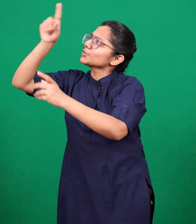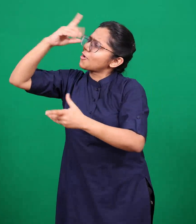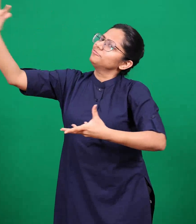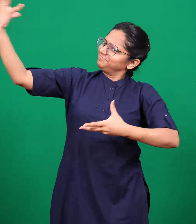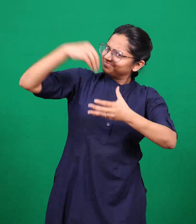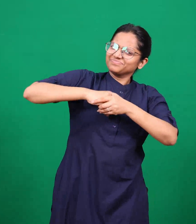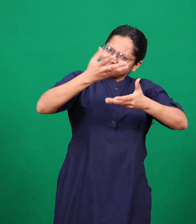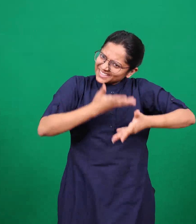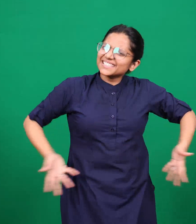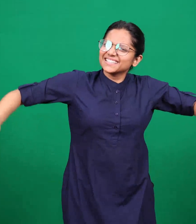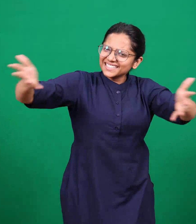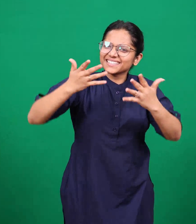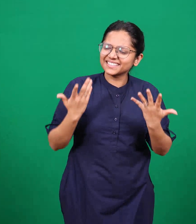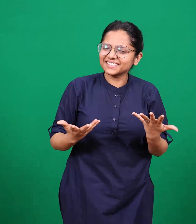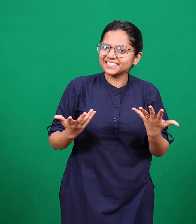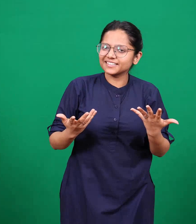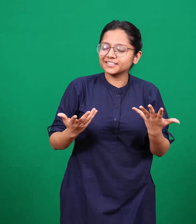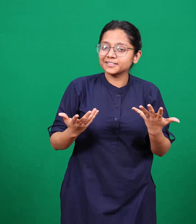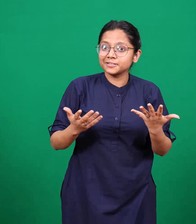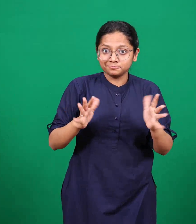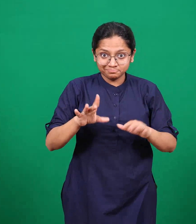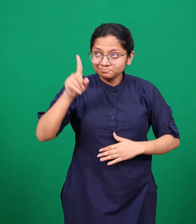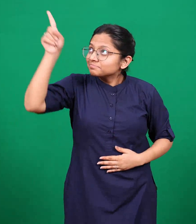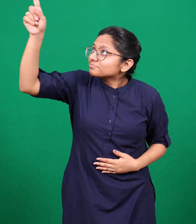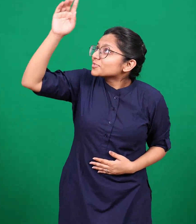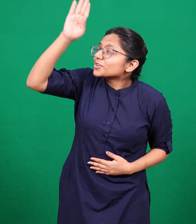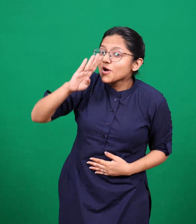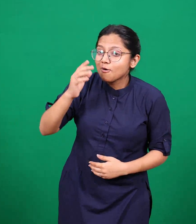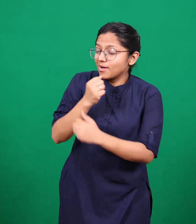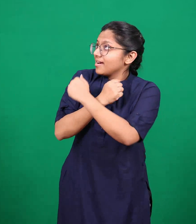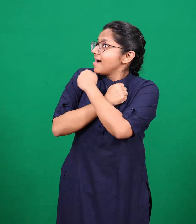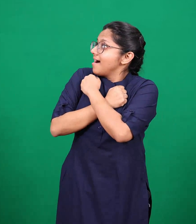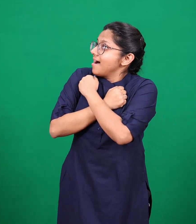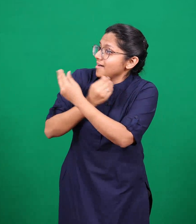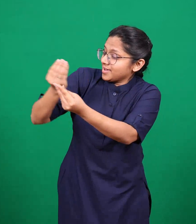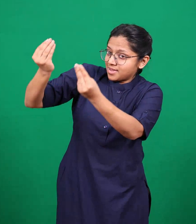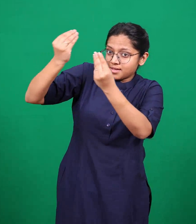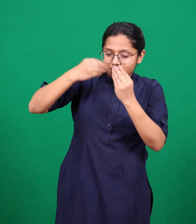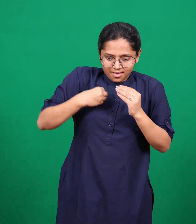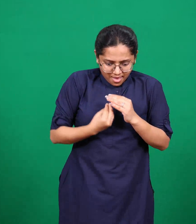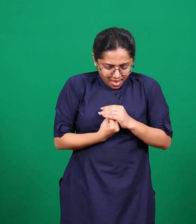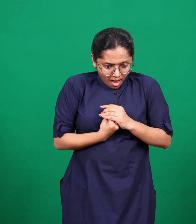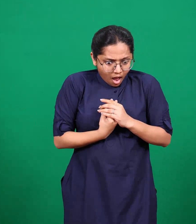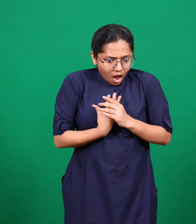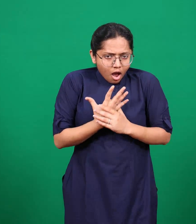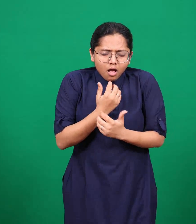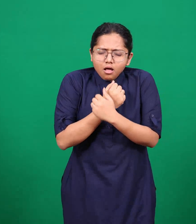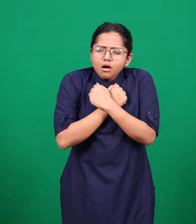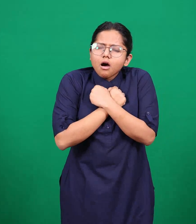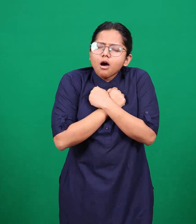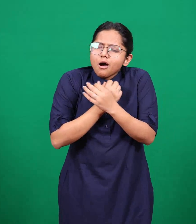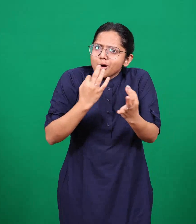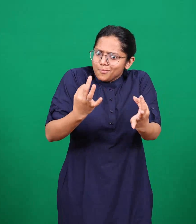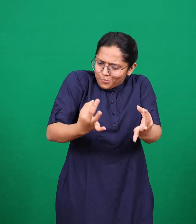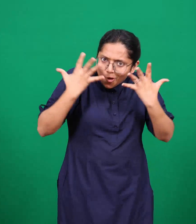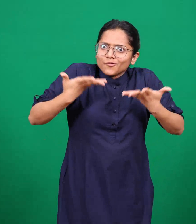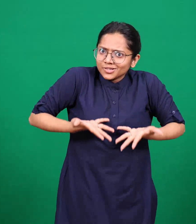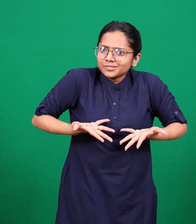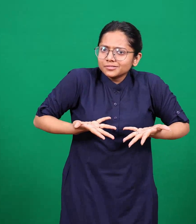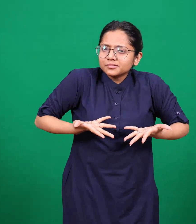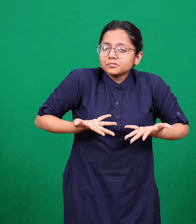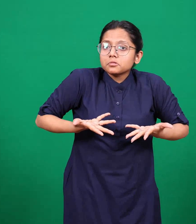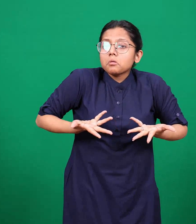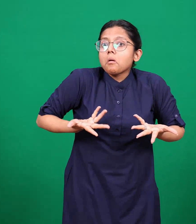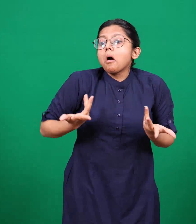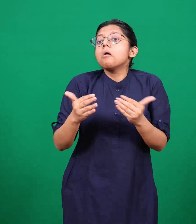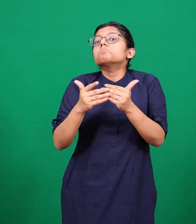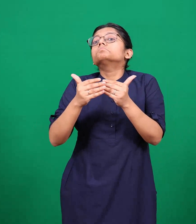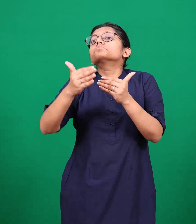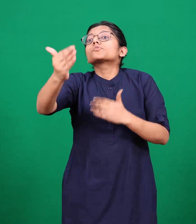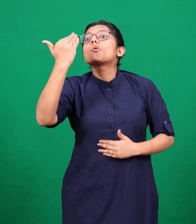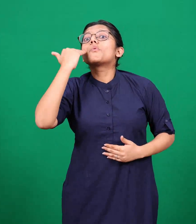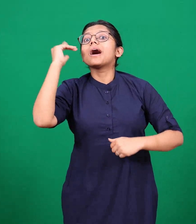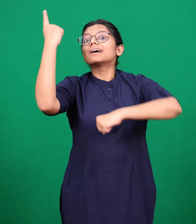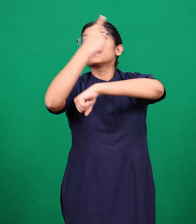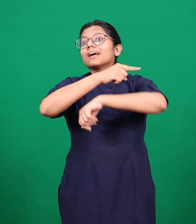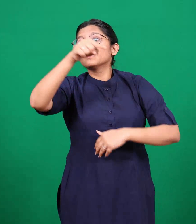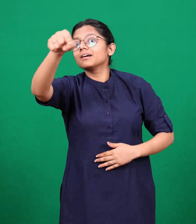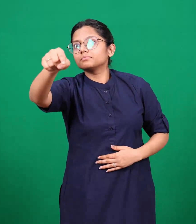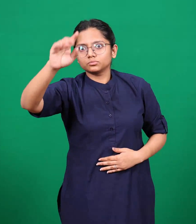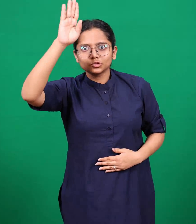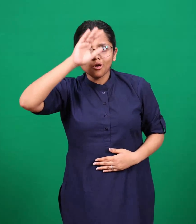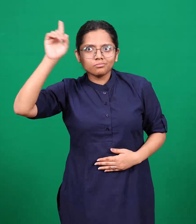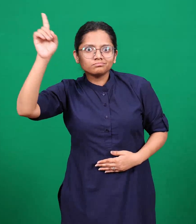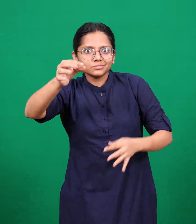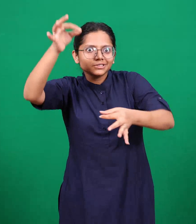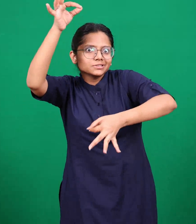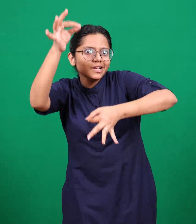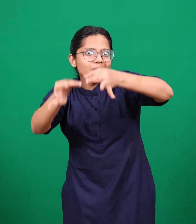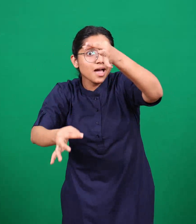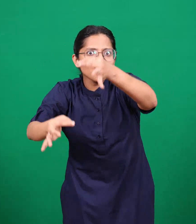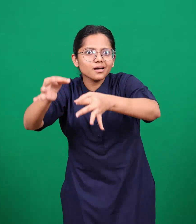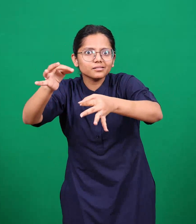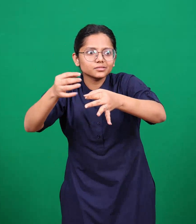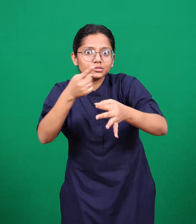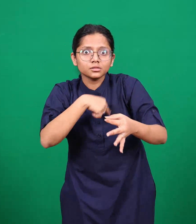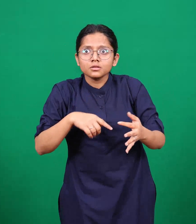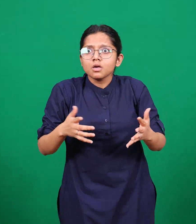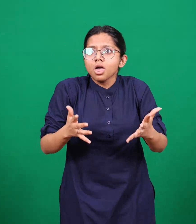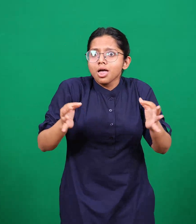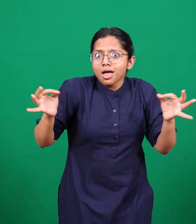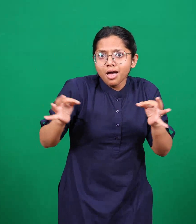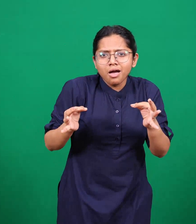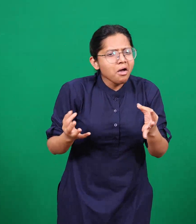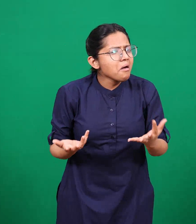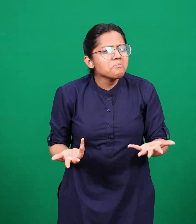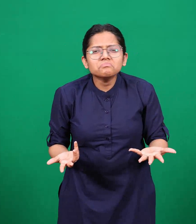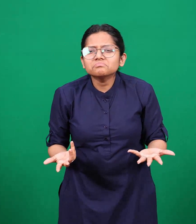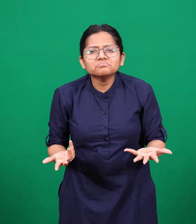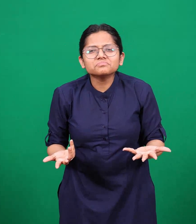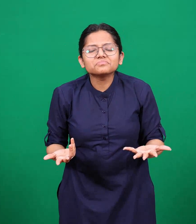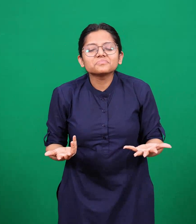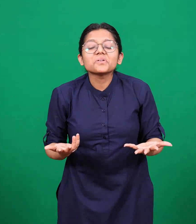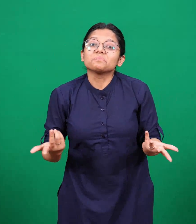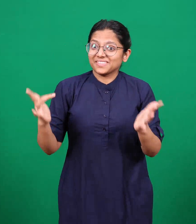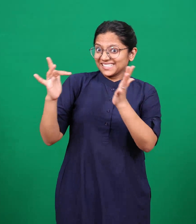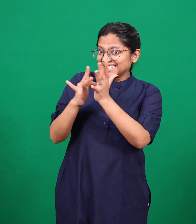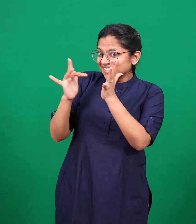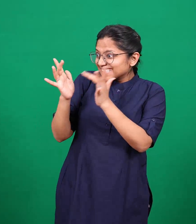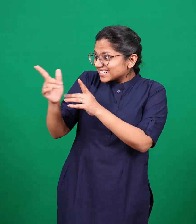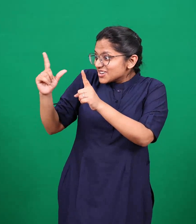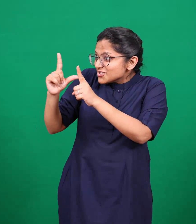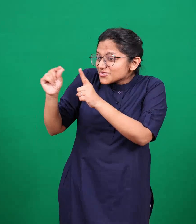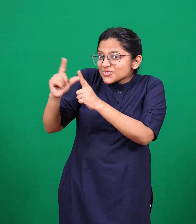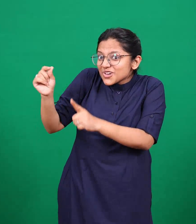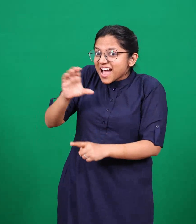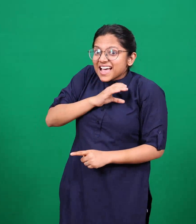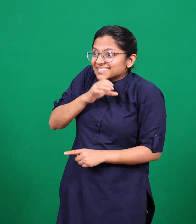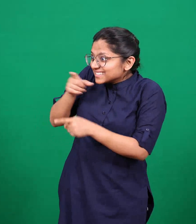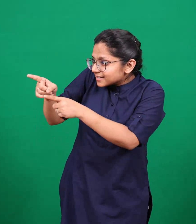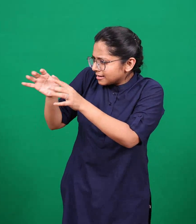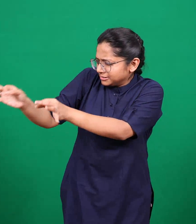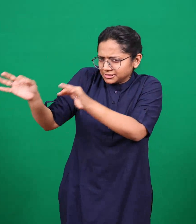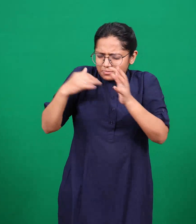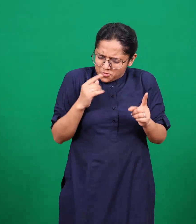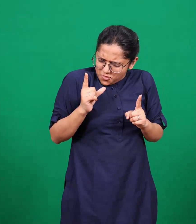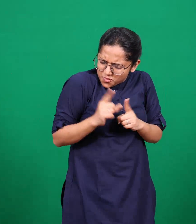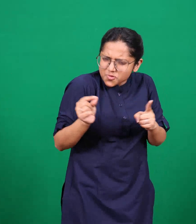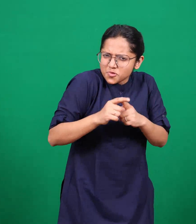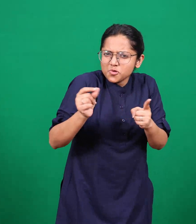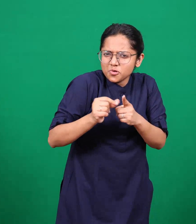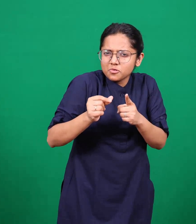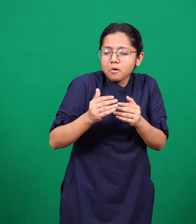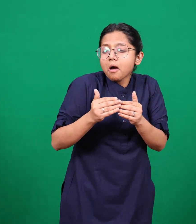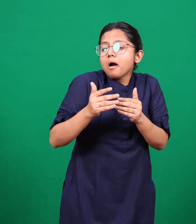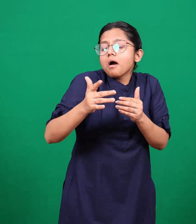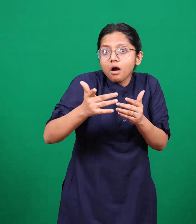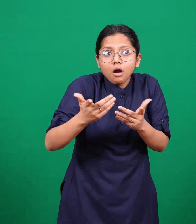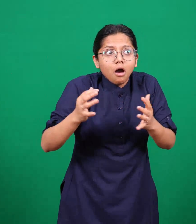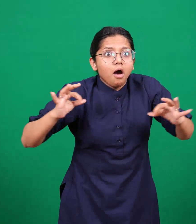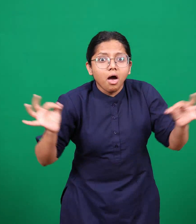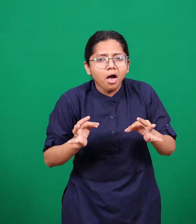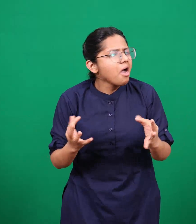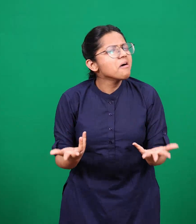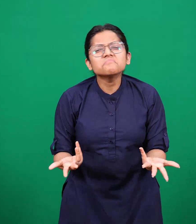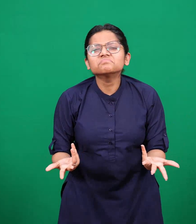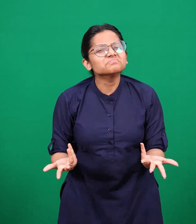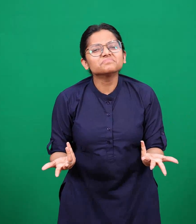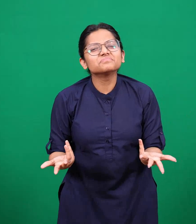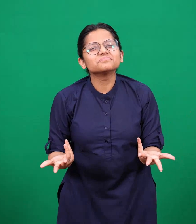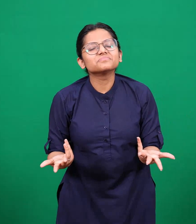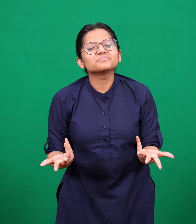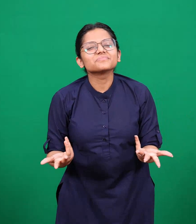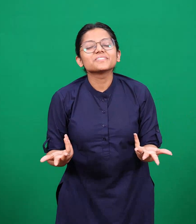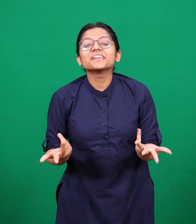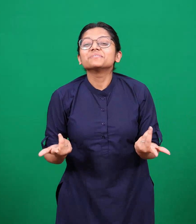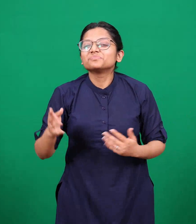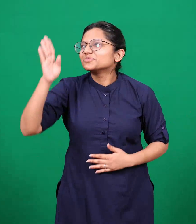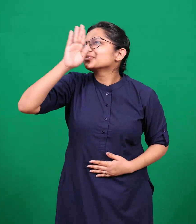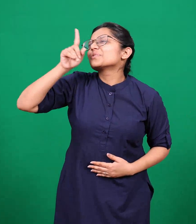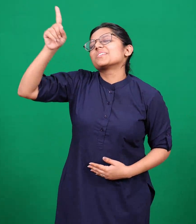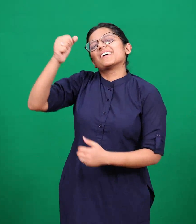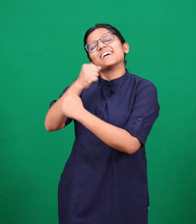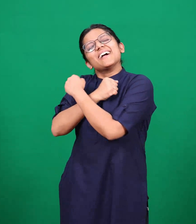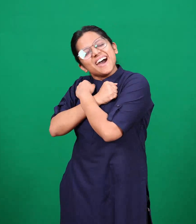In this way, love has been perfected among us, so that we may have confidence on the day of judgment;